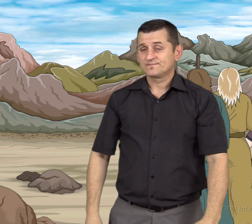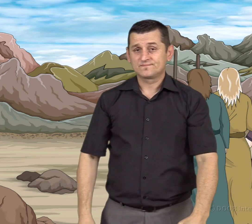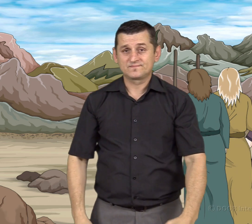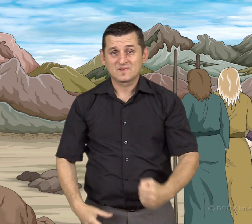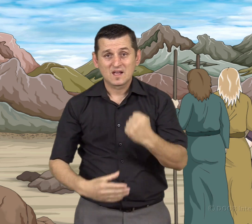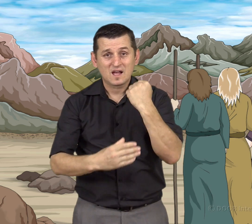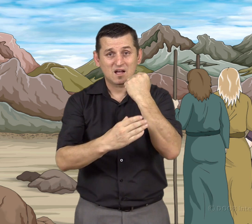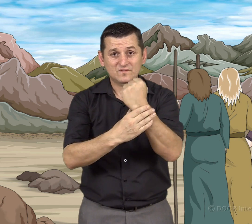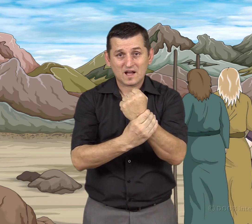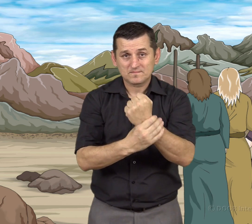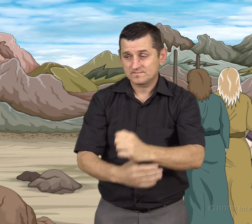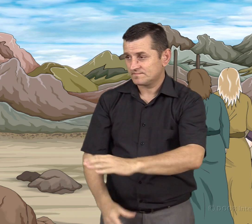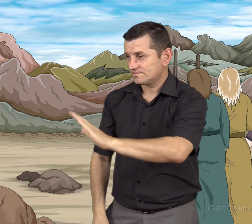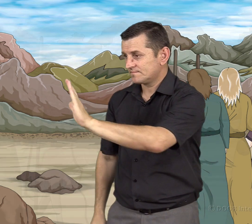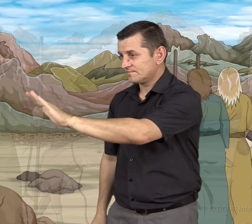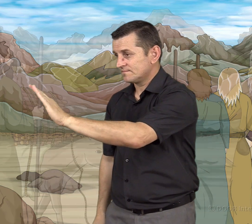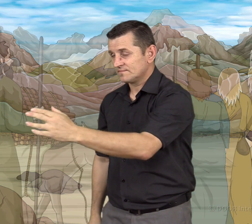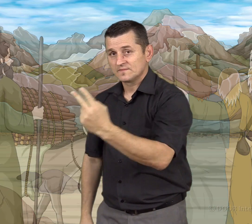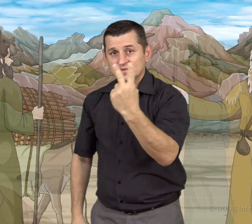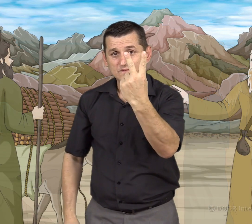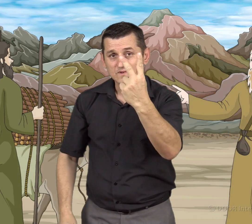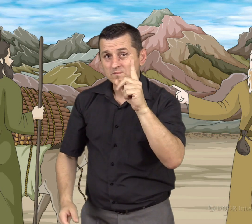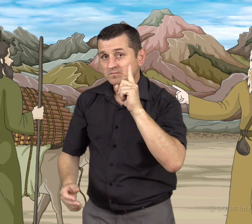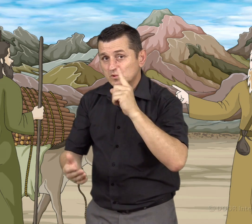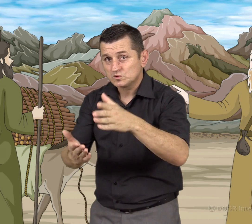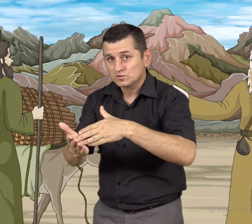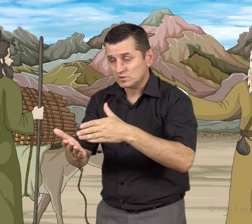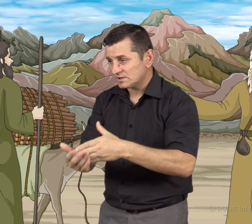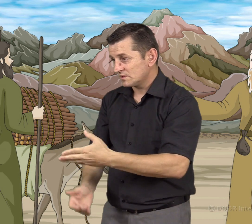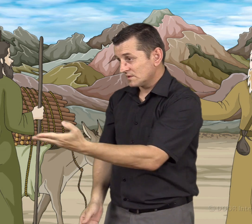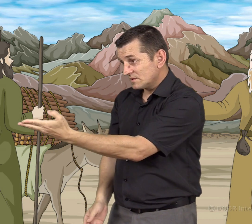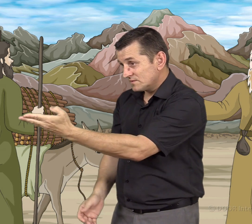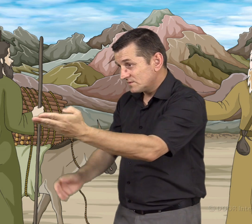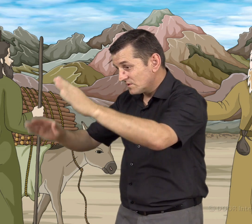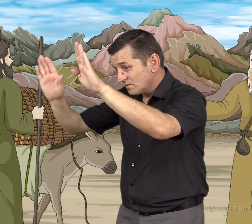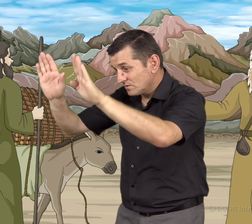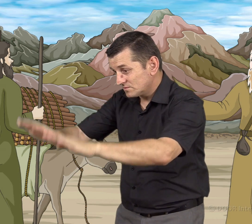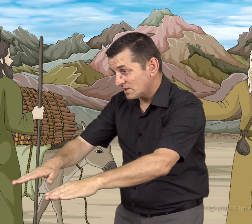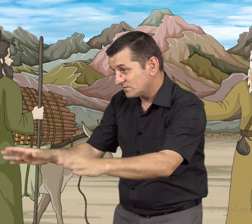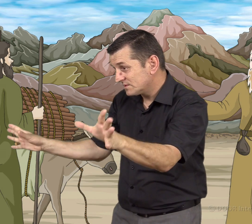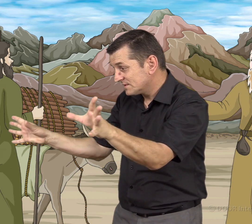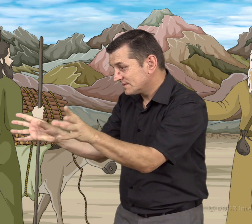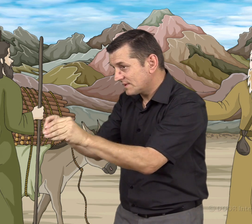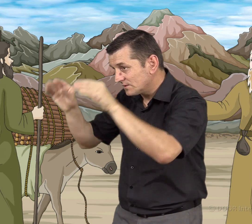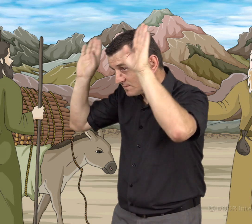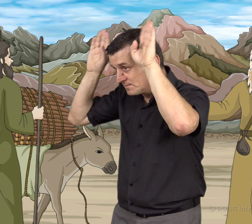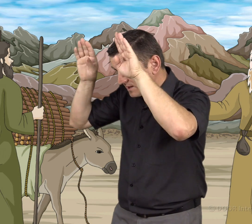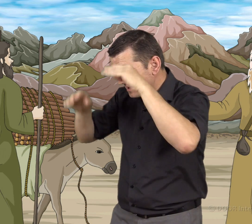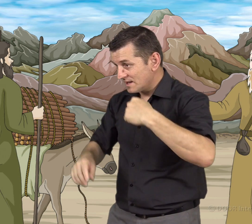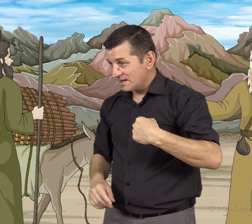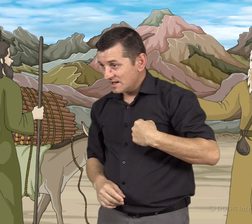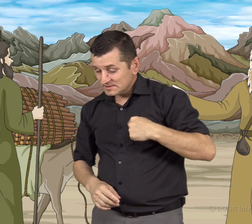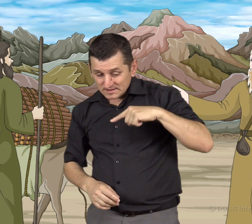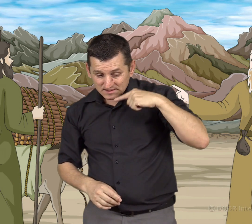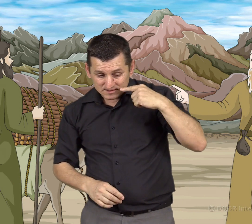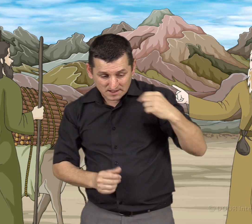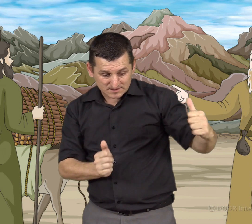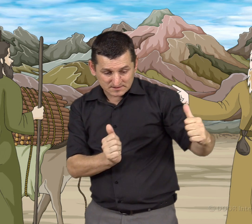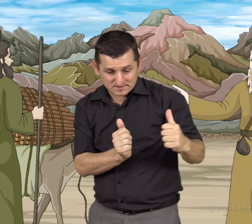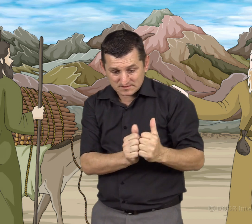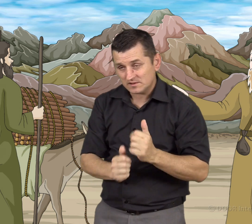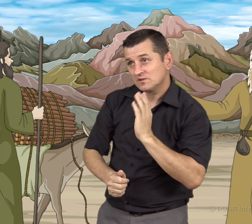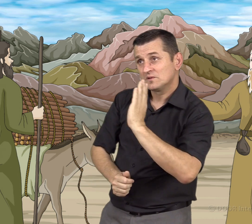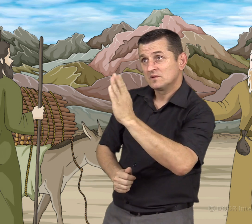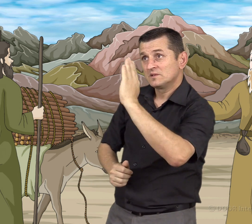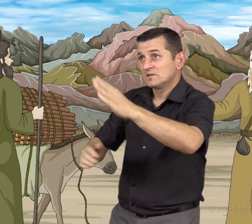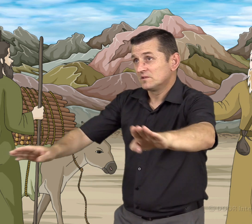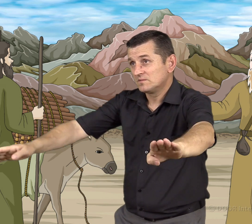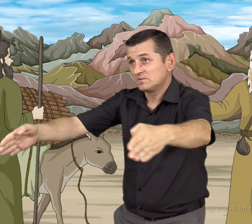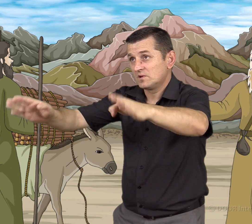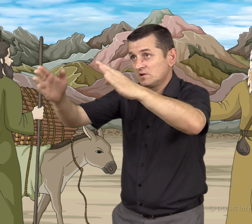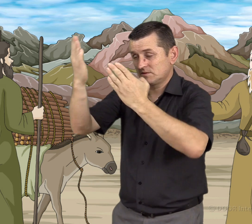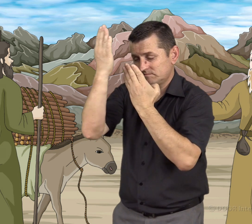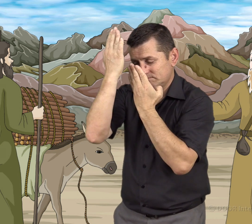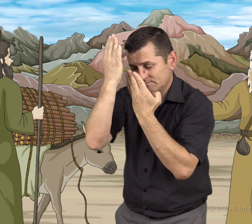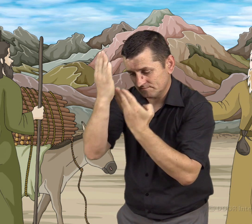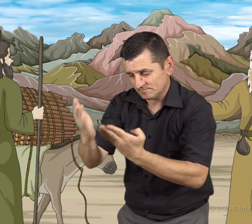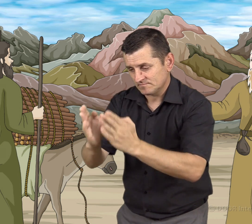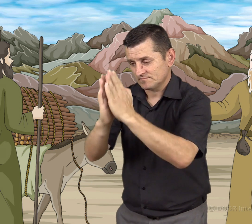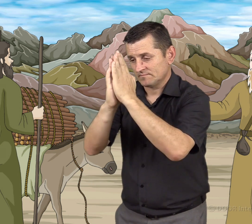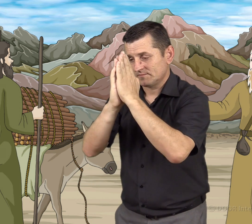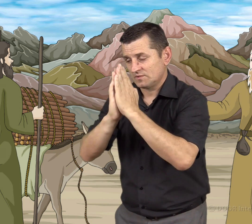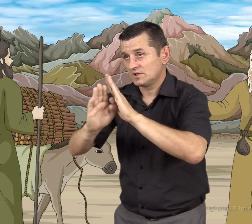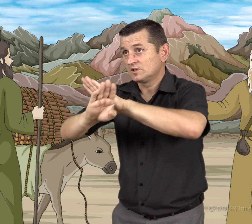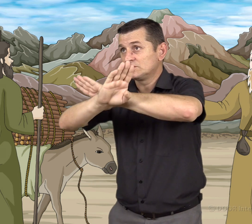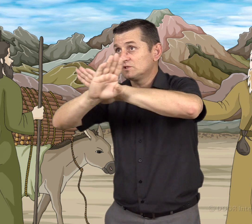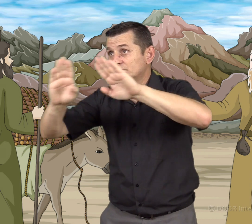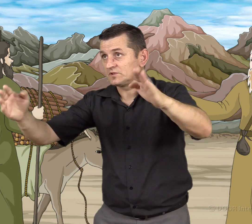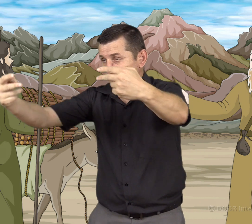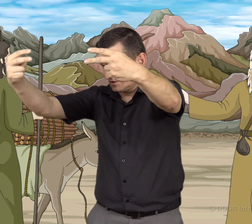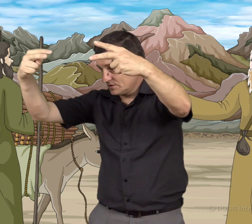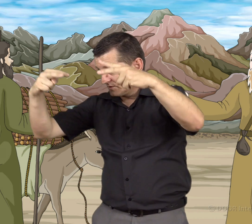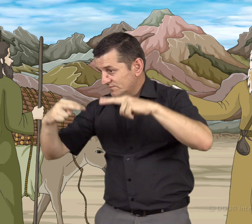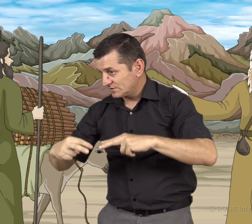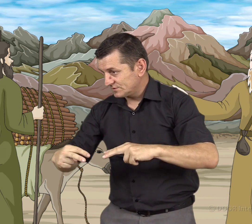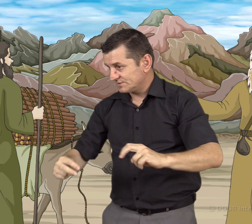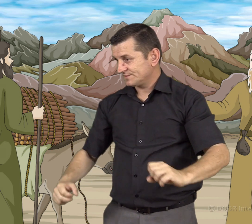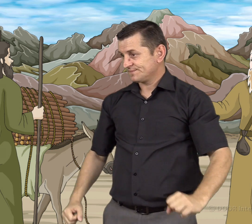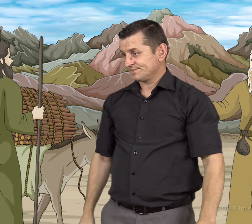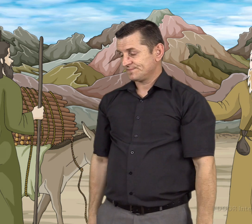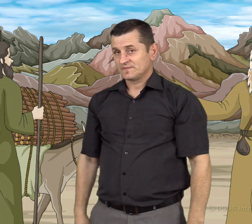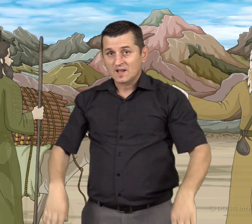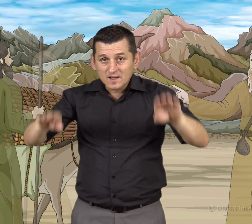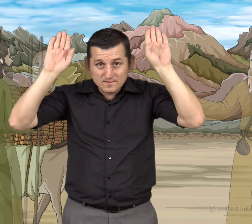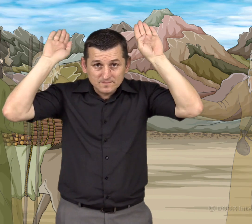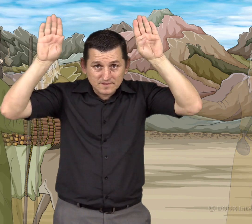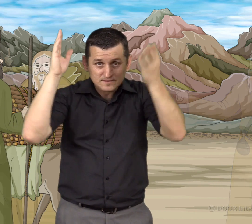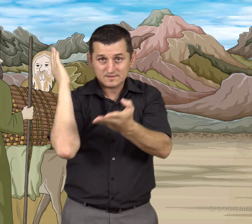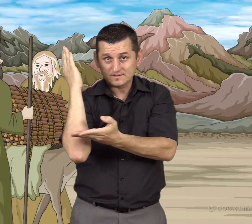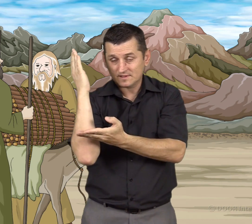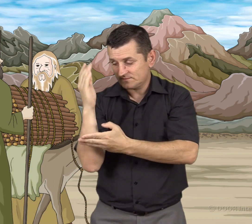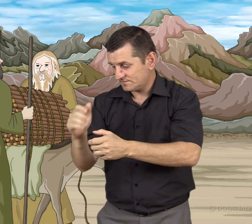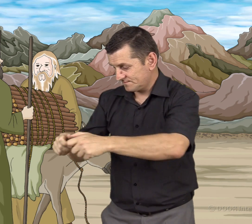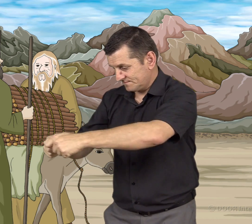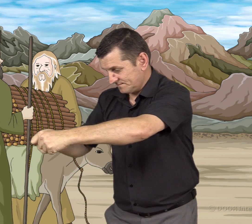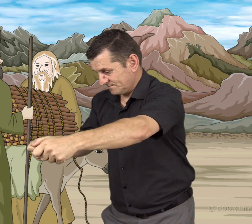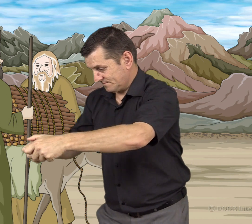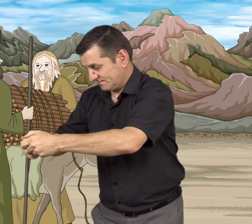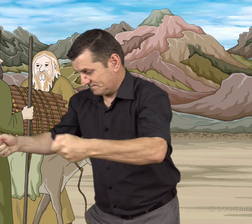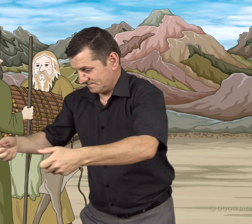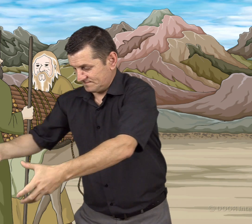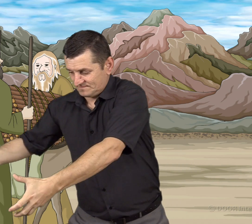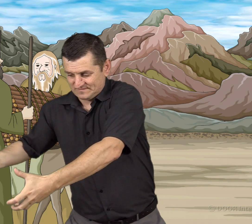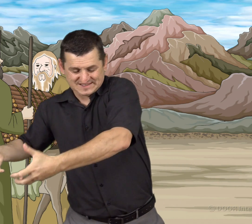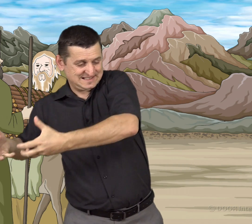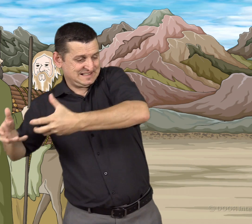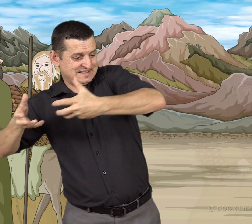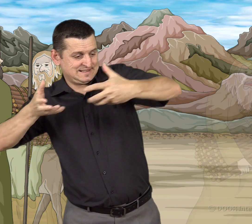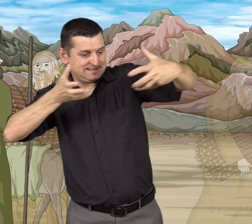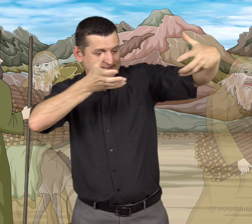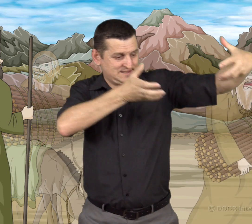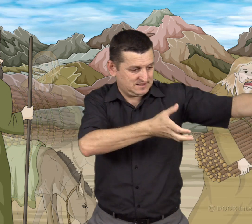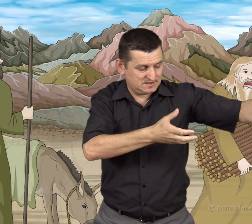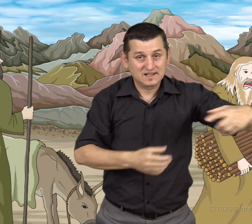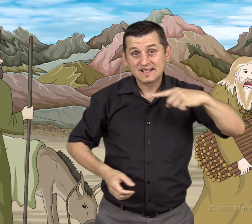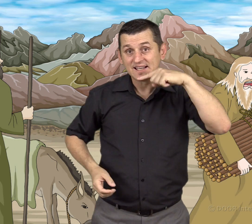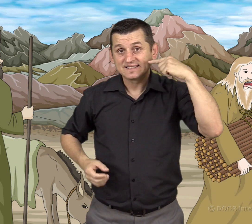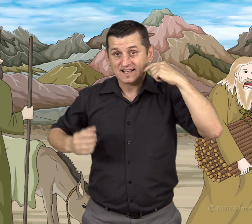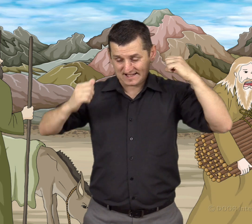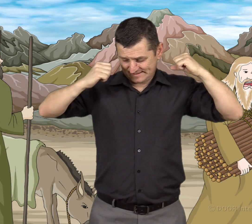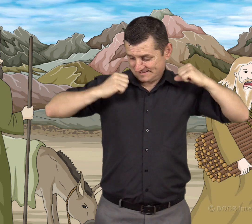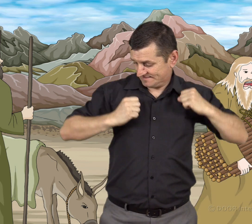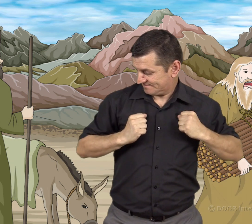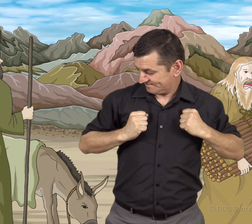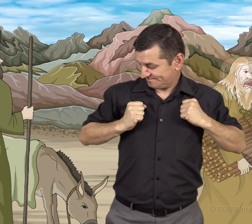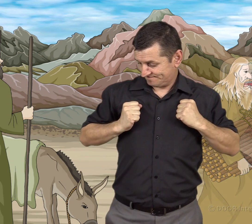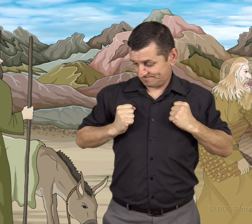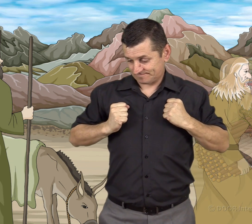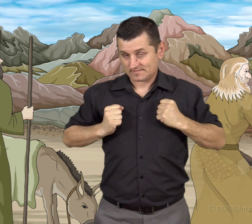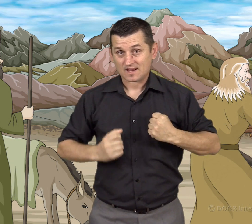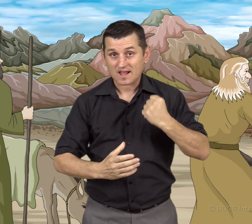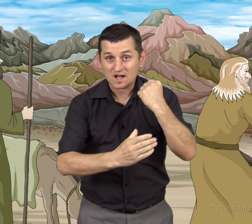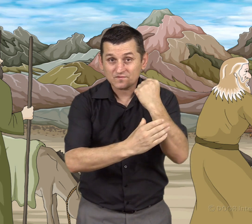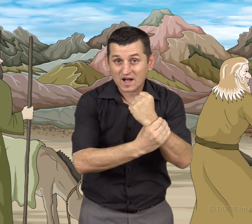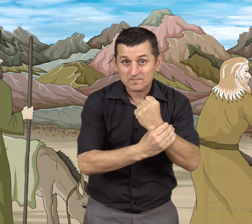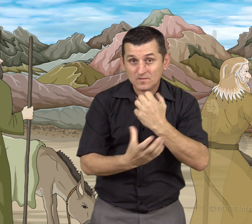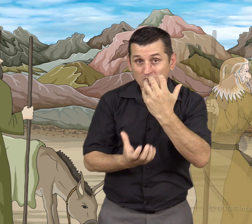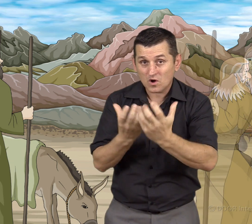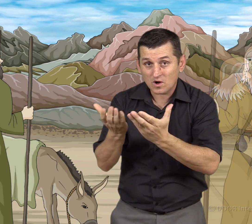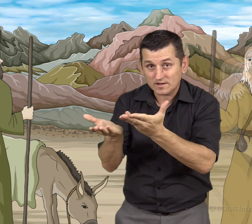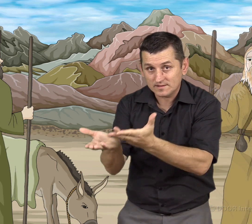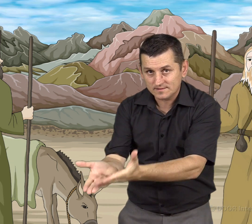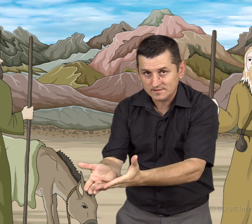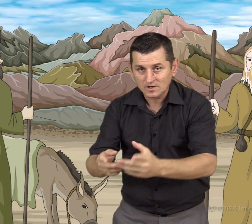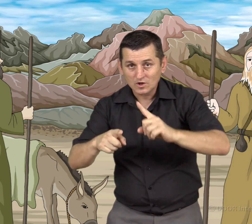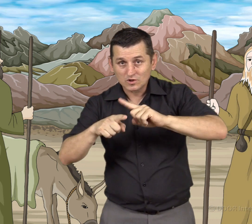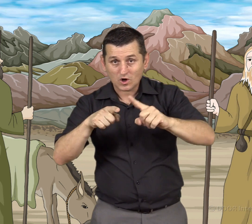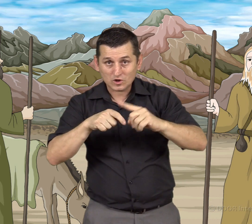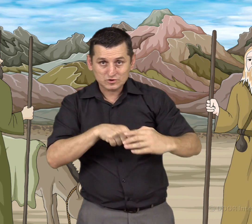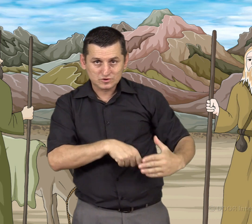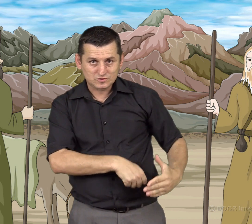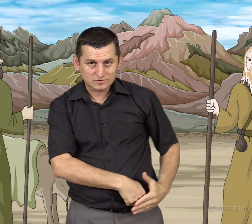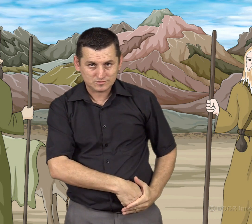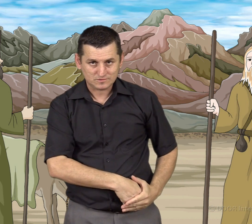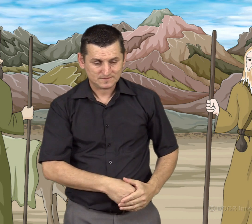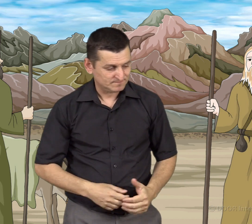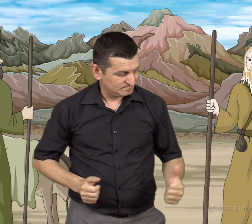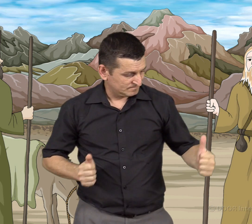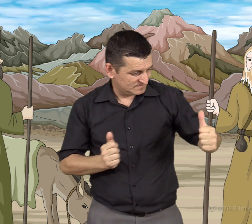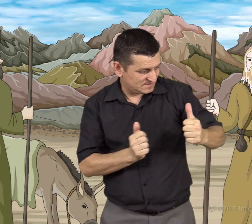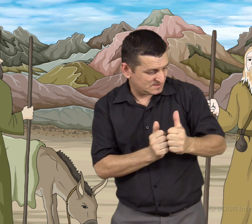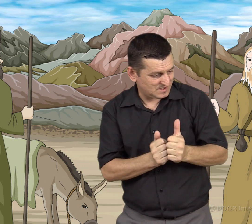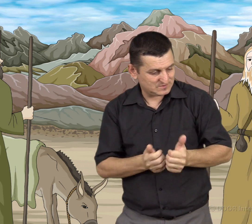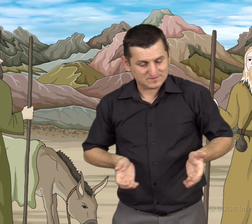“Stay here with the donkey,” Abraham told his servants. “The boy and I will go over there to worship, and then we will return to you.” Abraham took the wood for the burnt offering and placed it on his son Isaac.